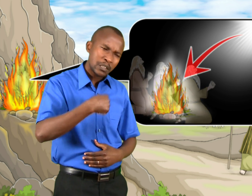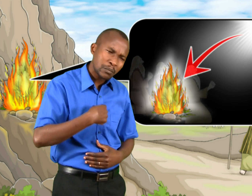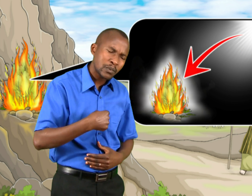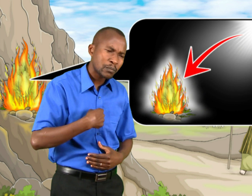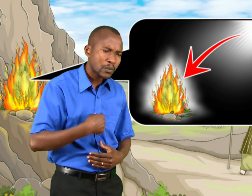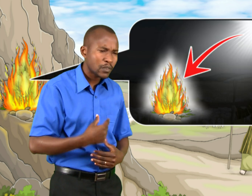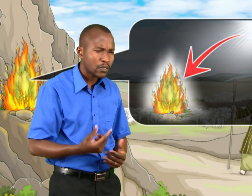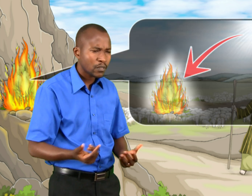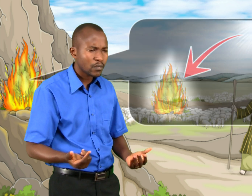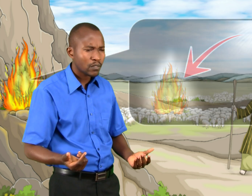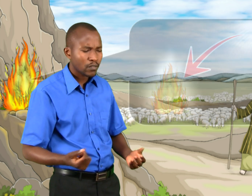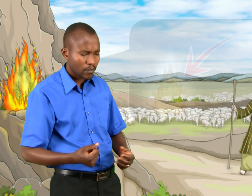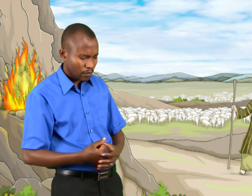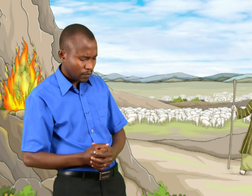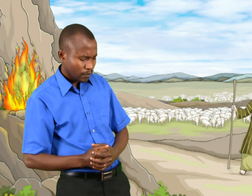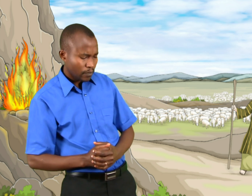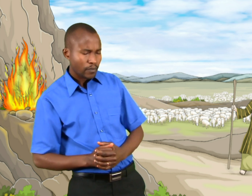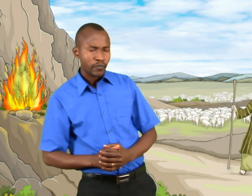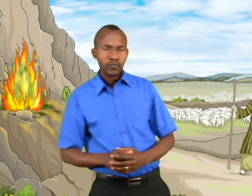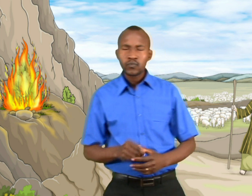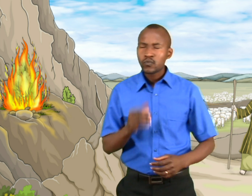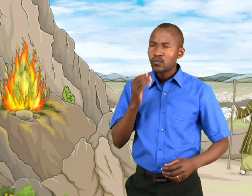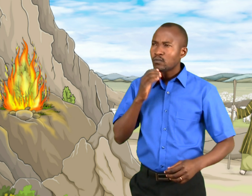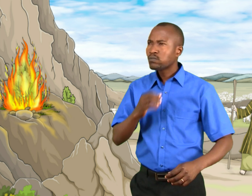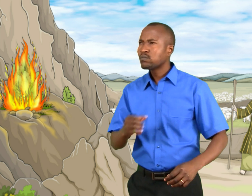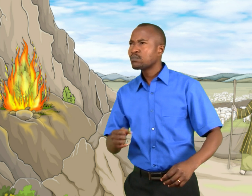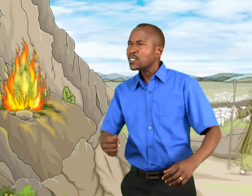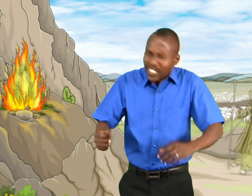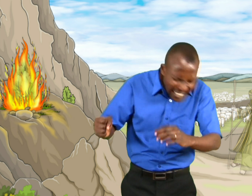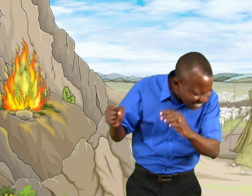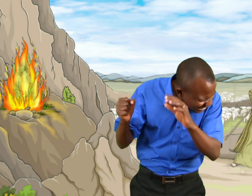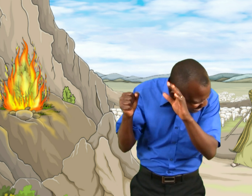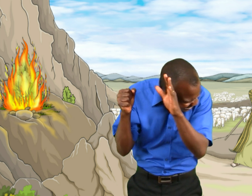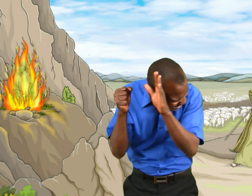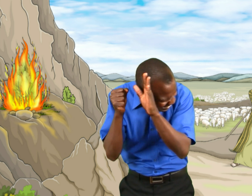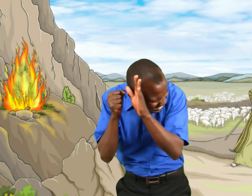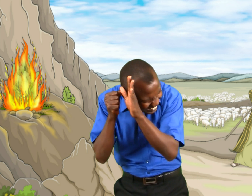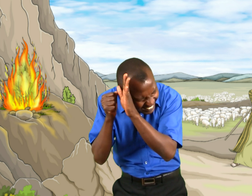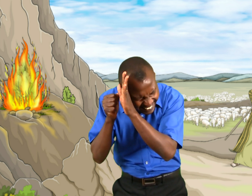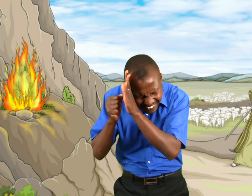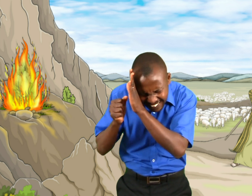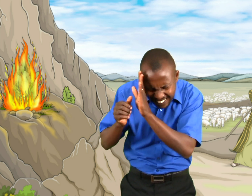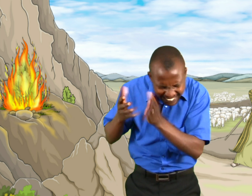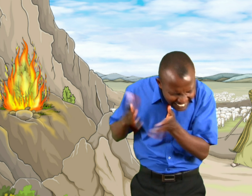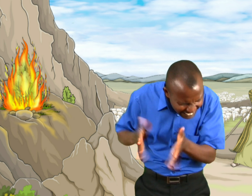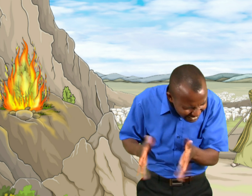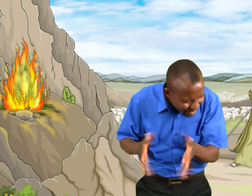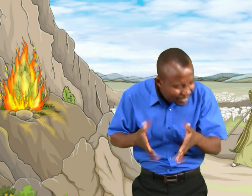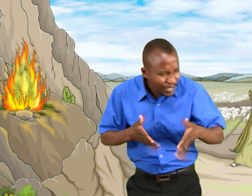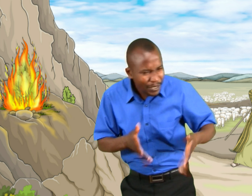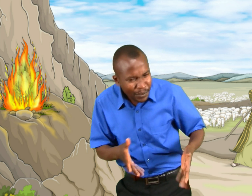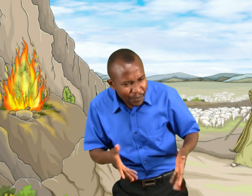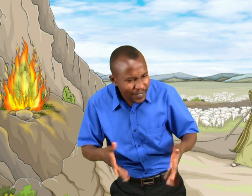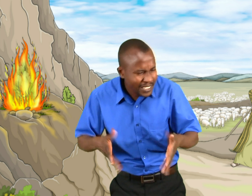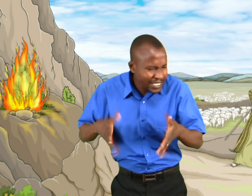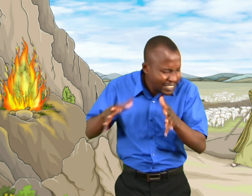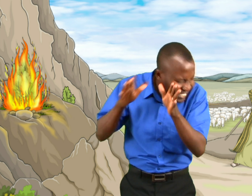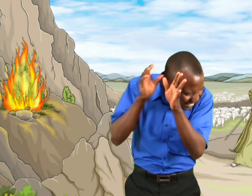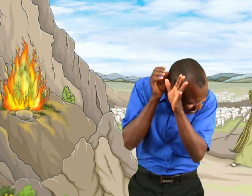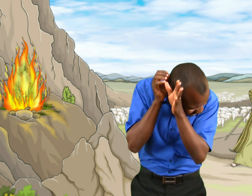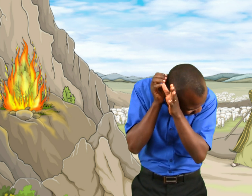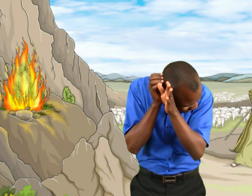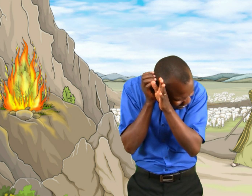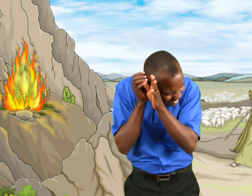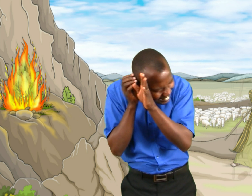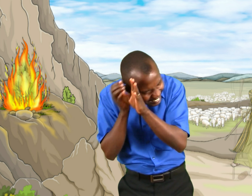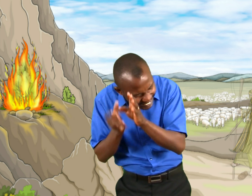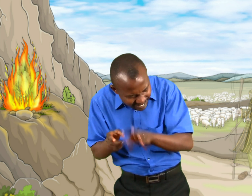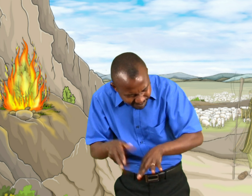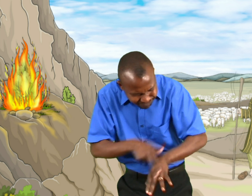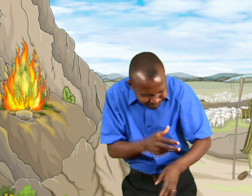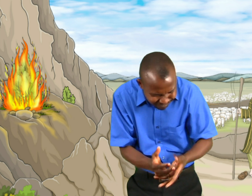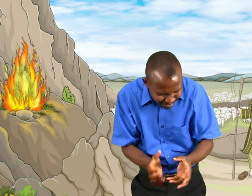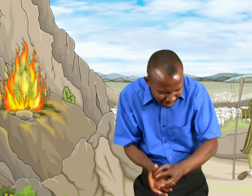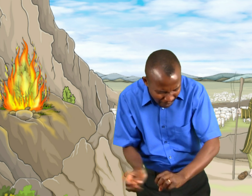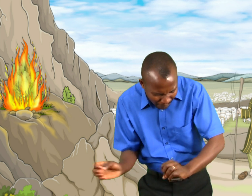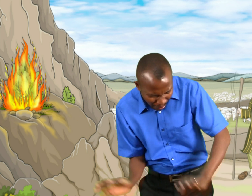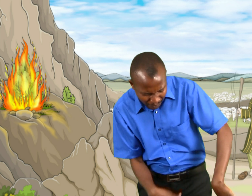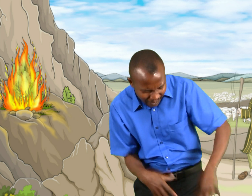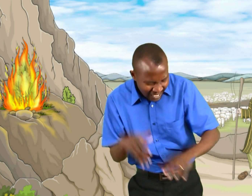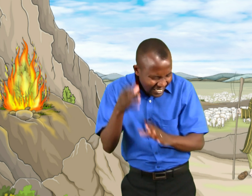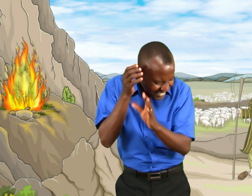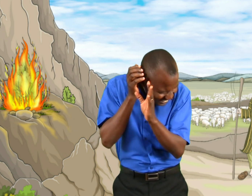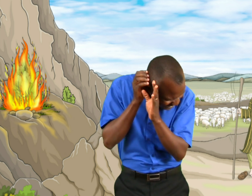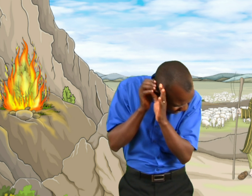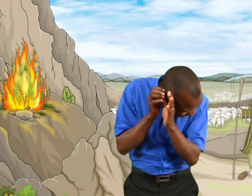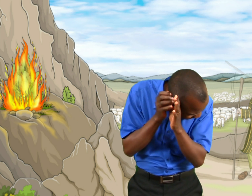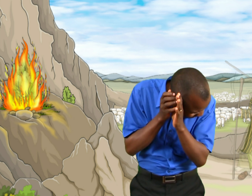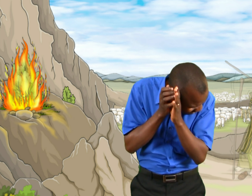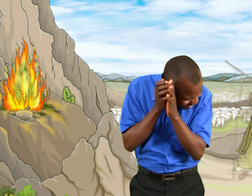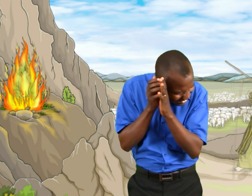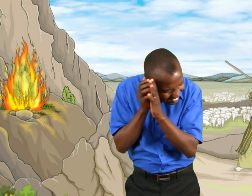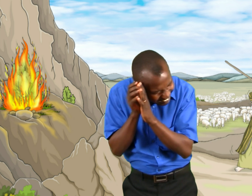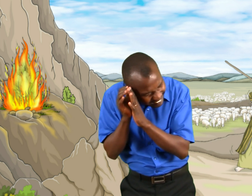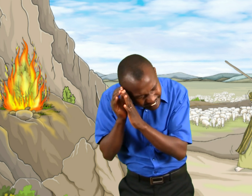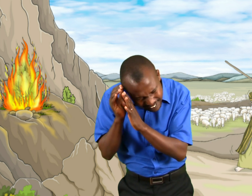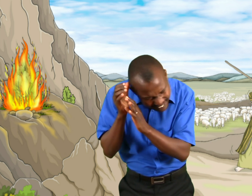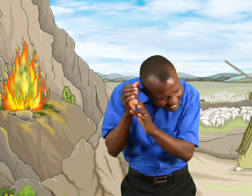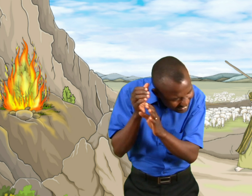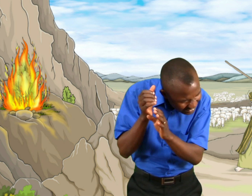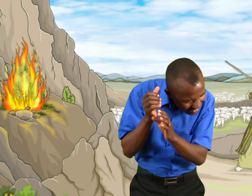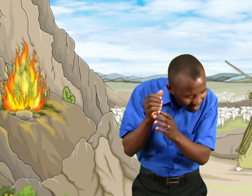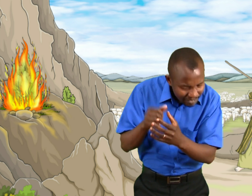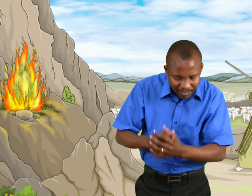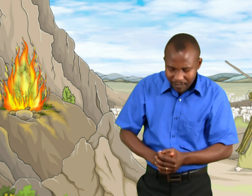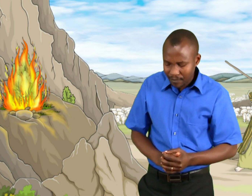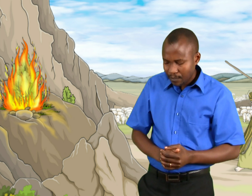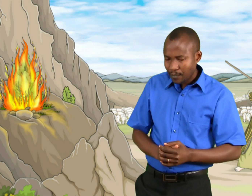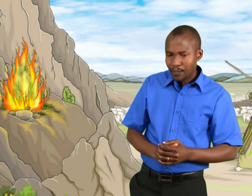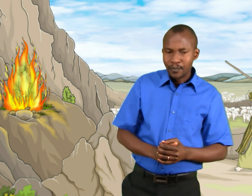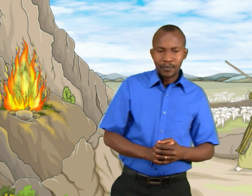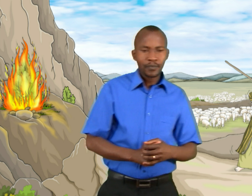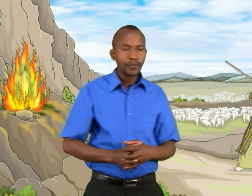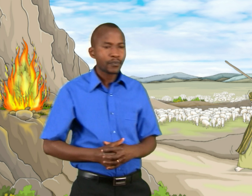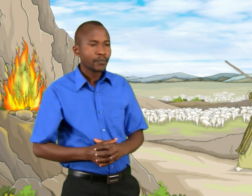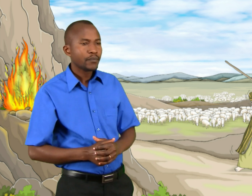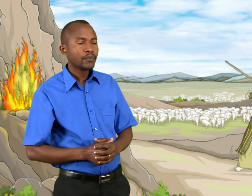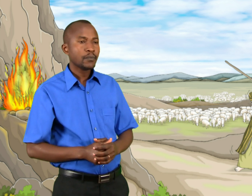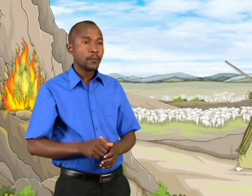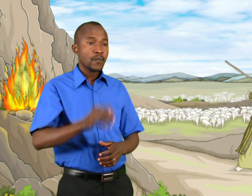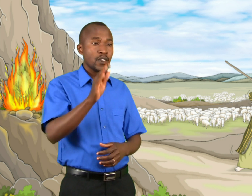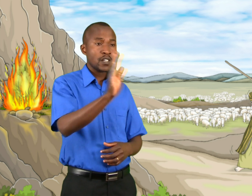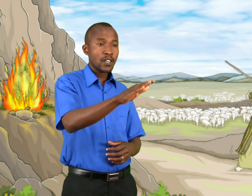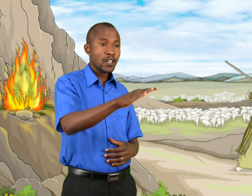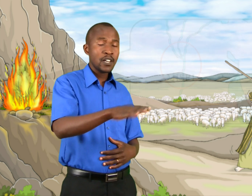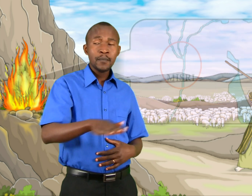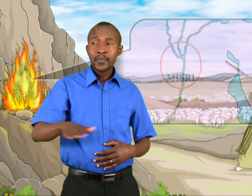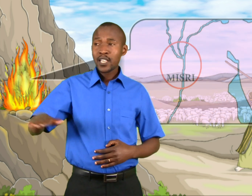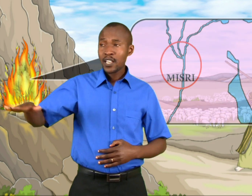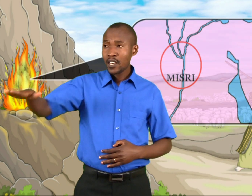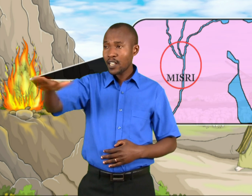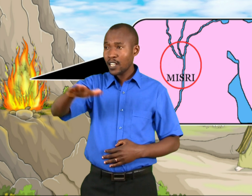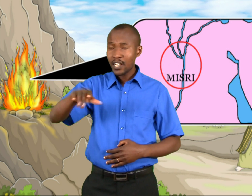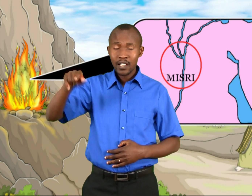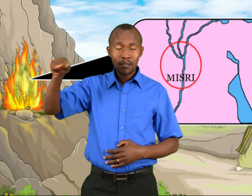At this, Moses hid his face, for he was afraid to look at God.